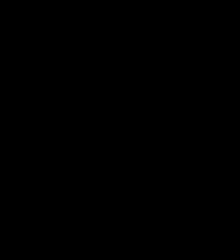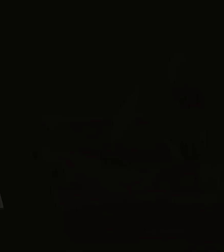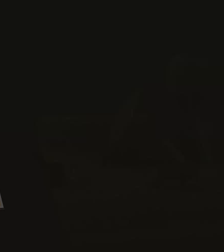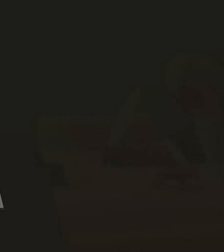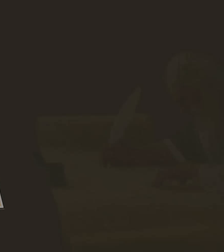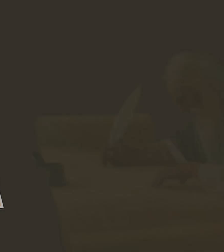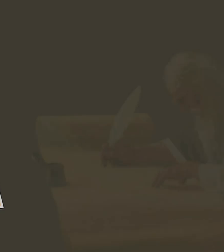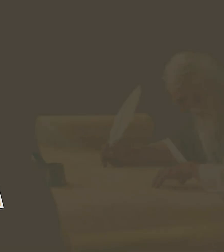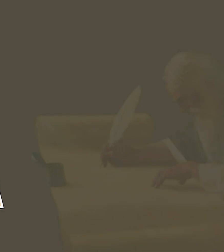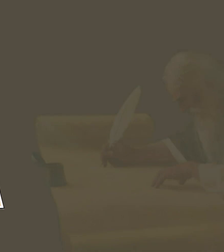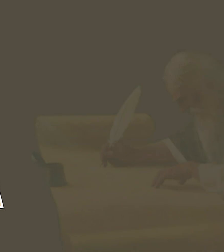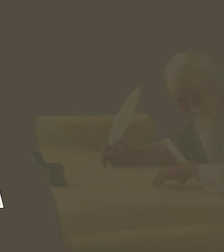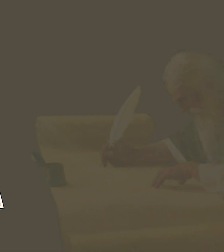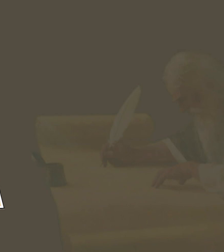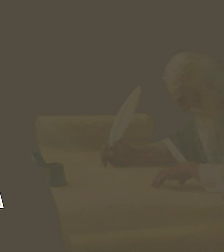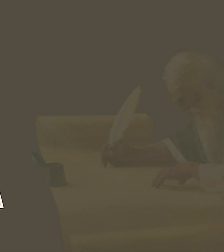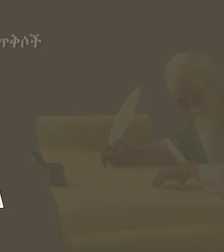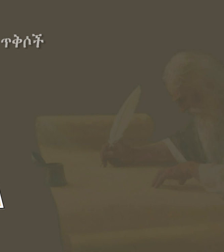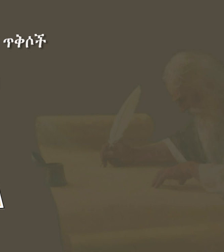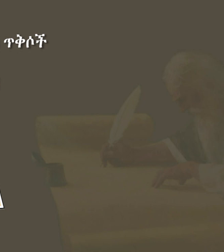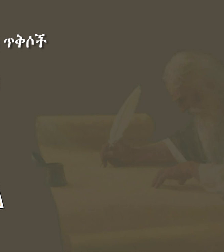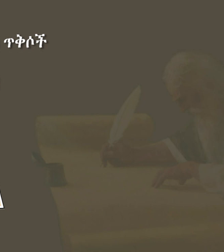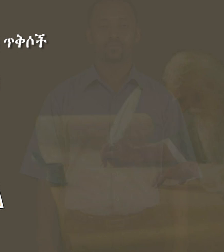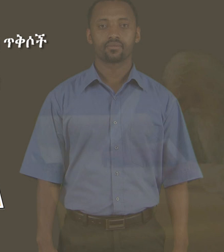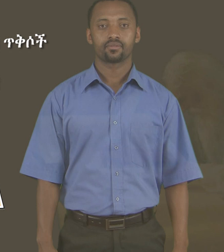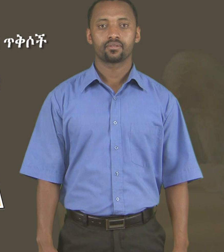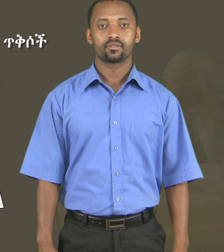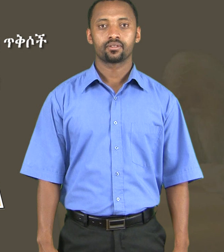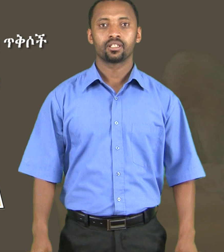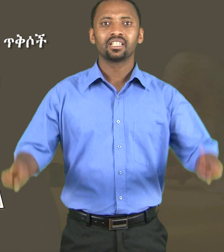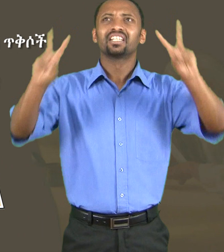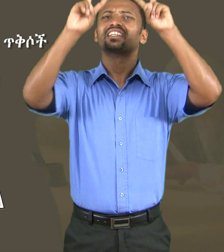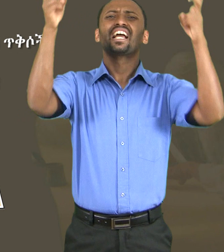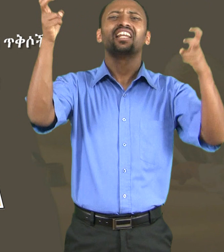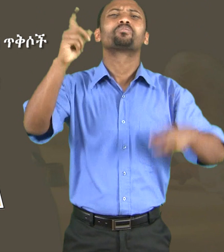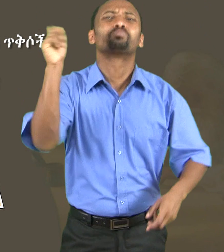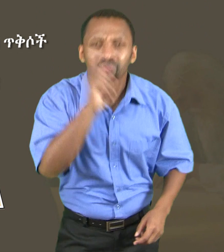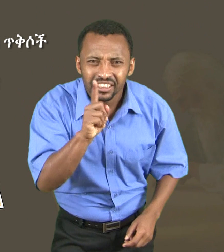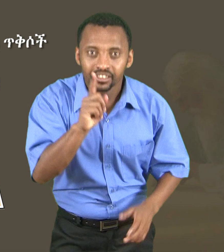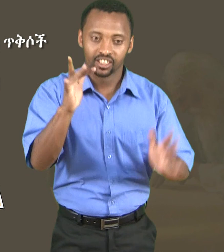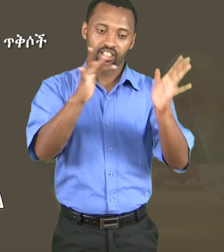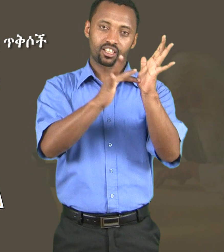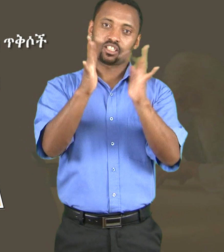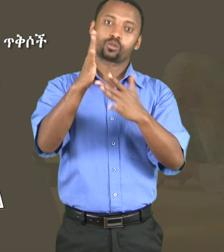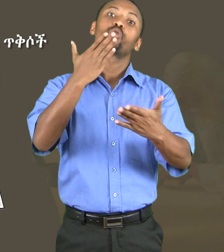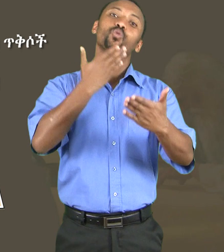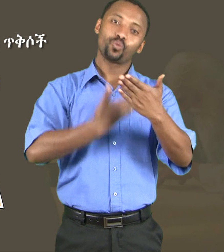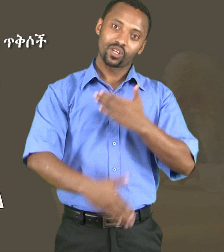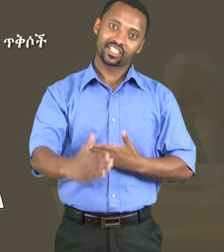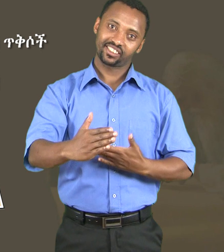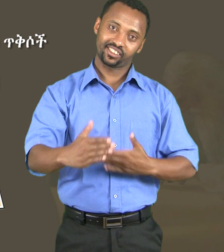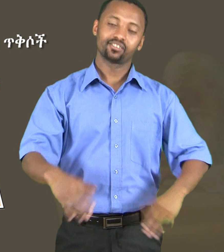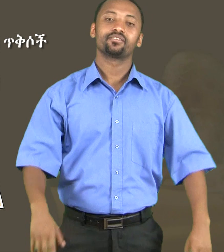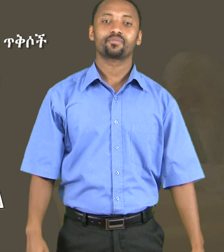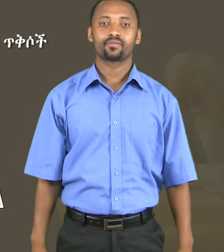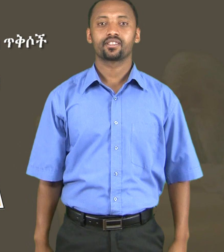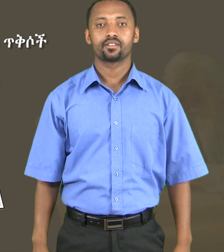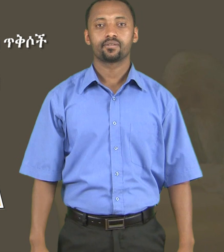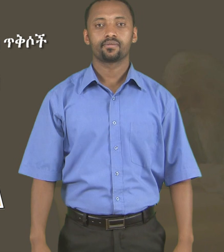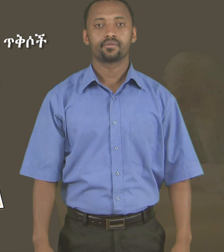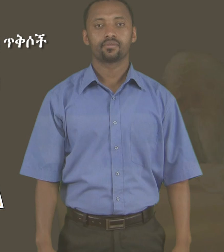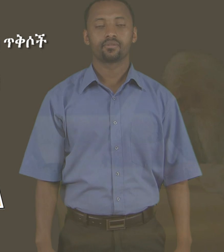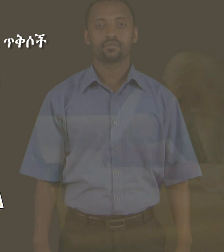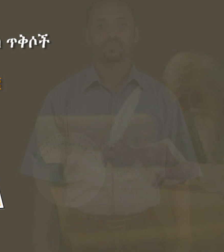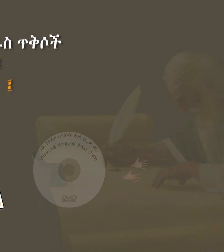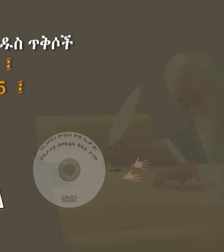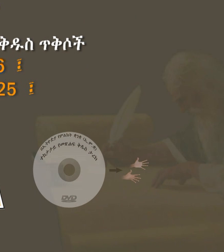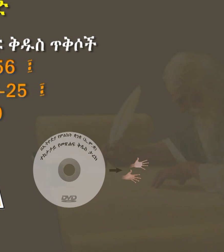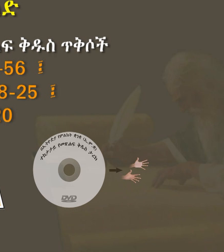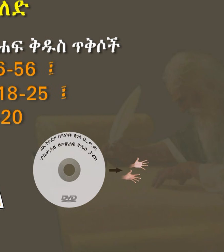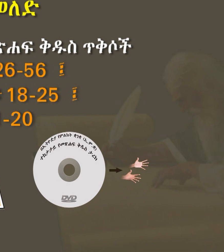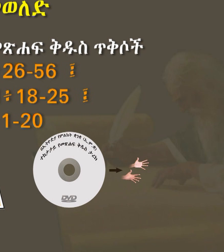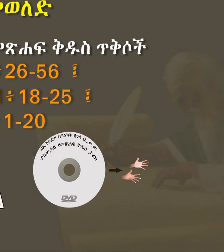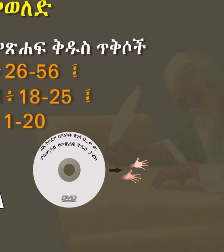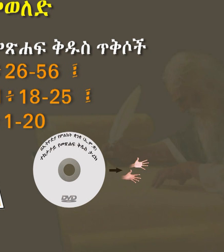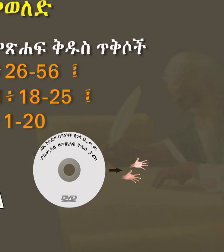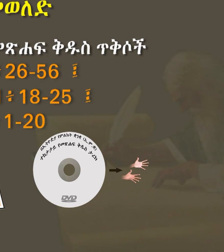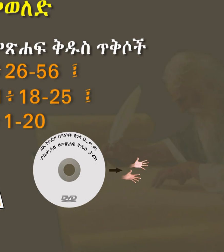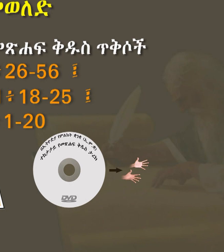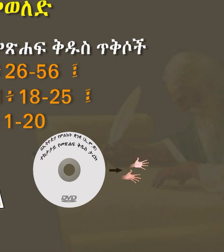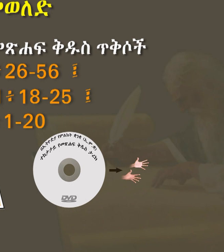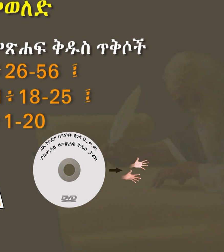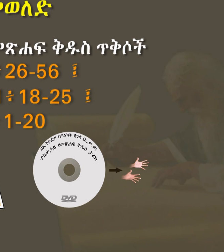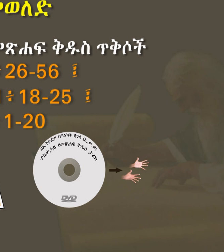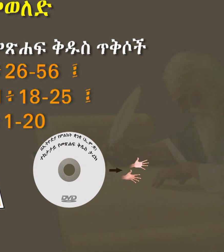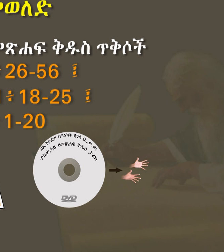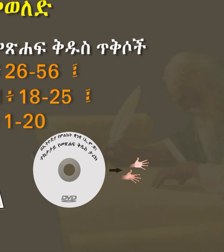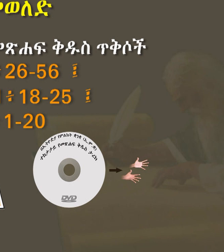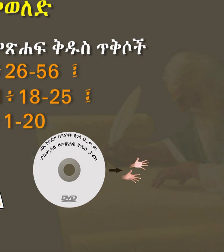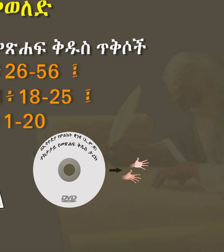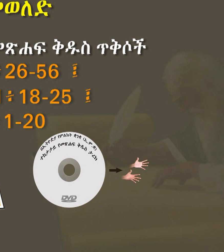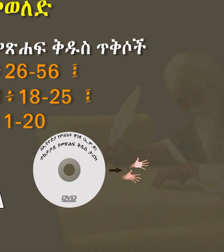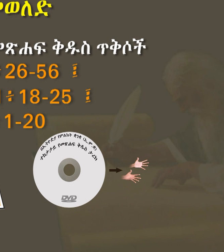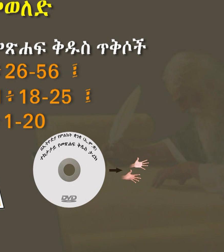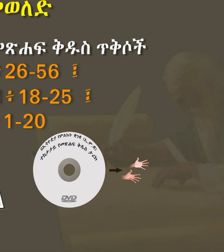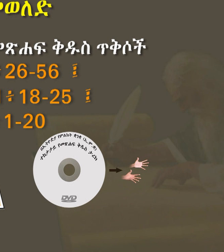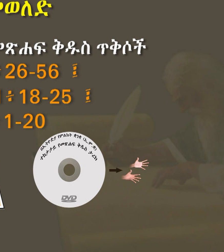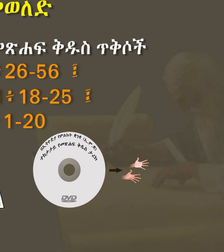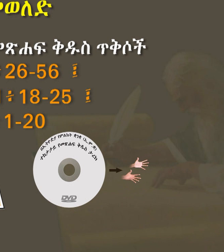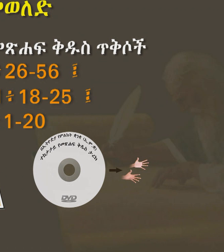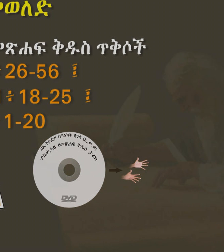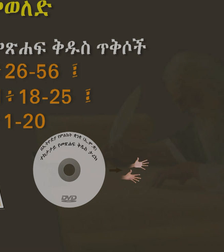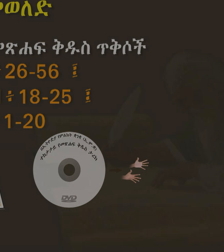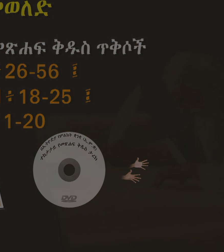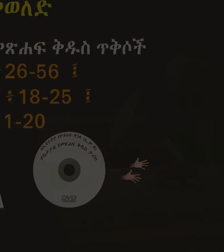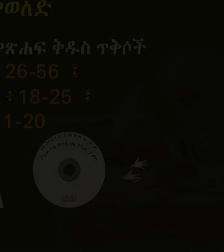Jesus is born